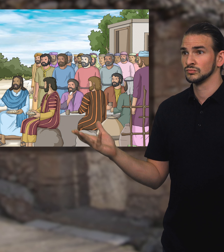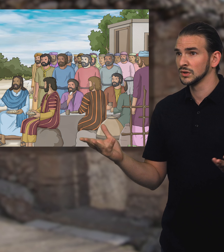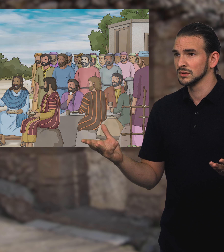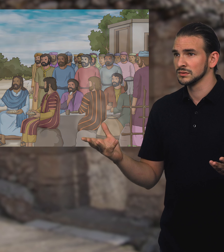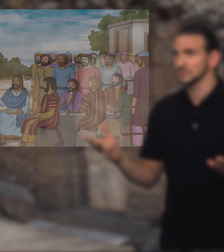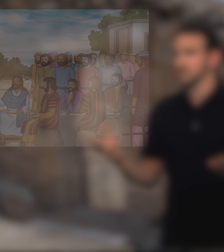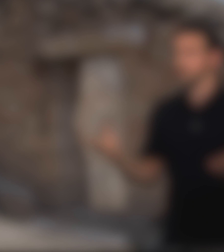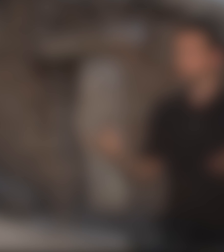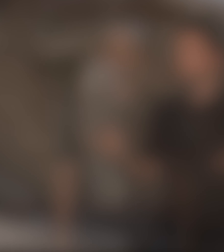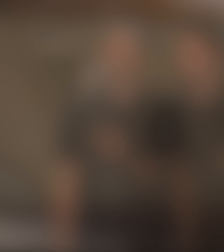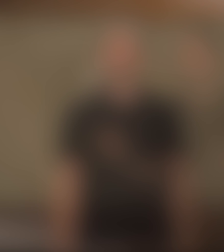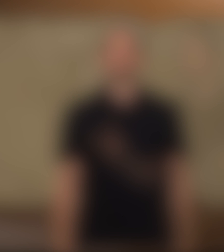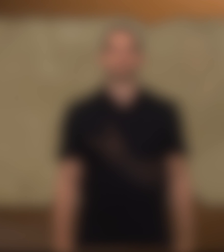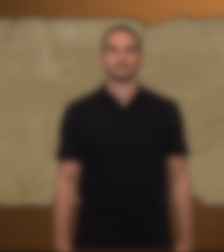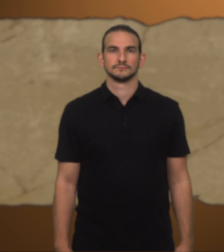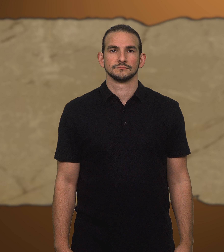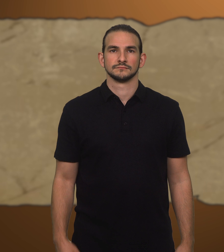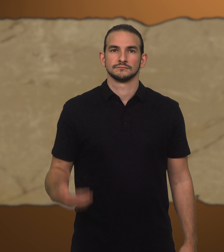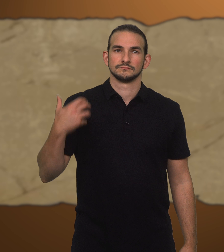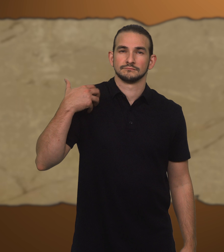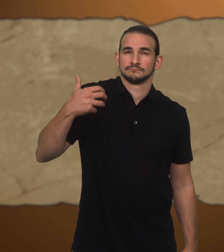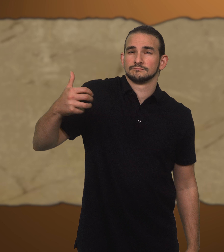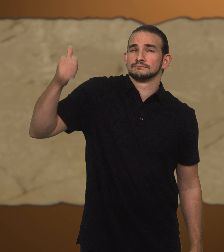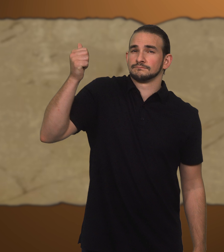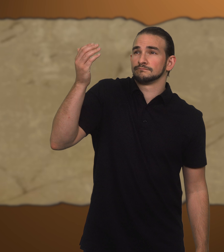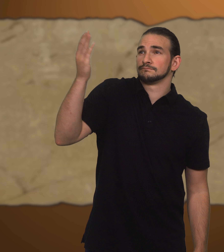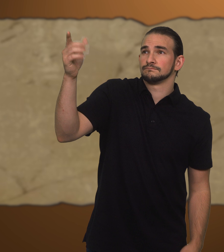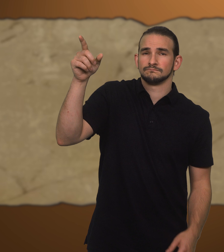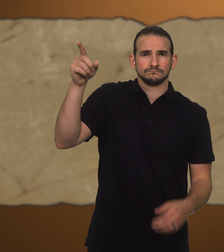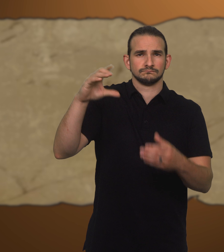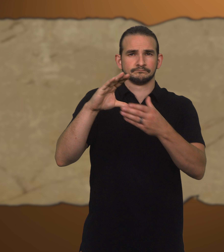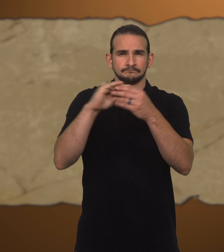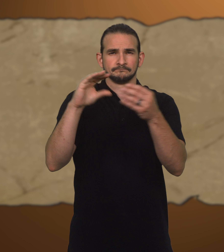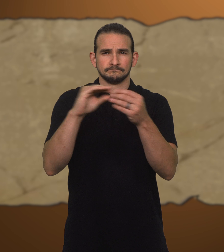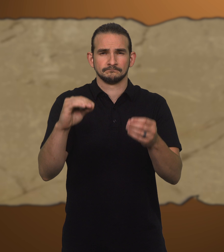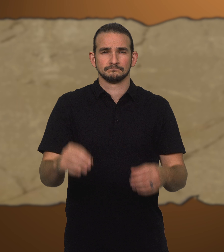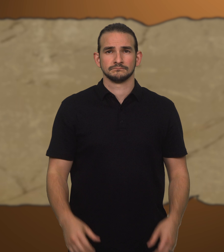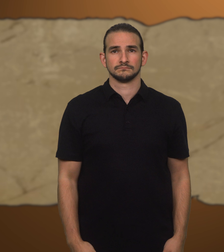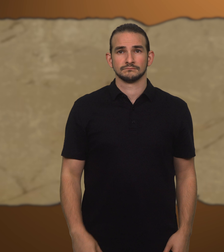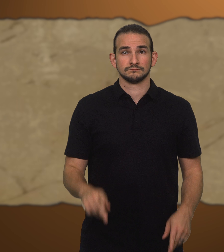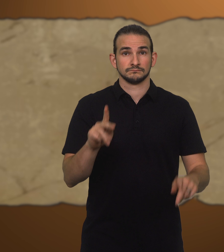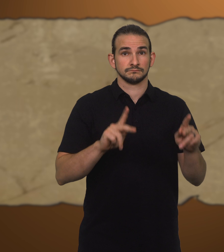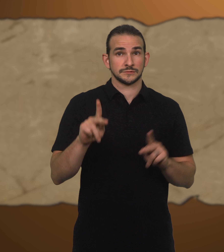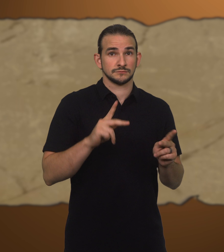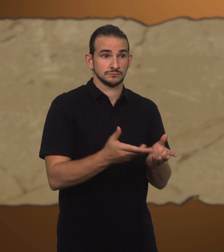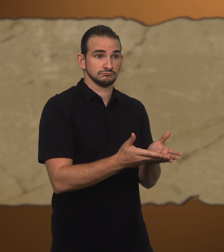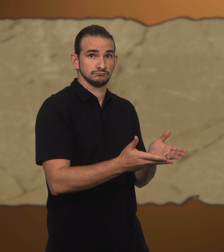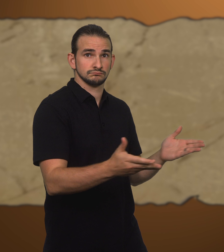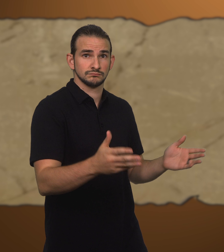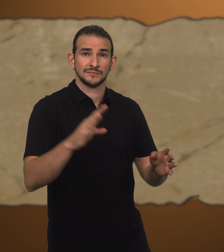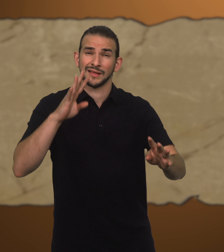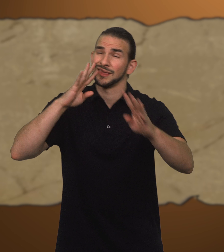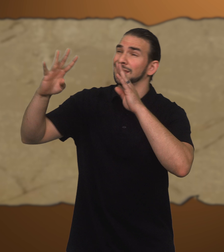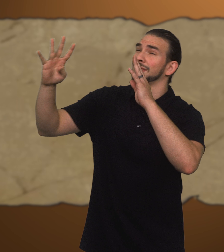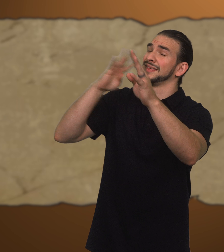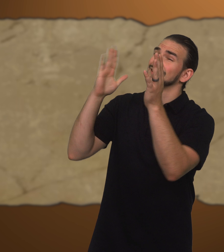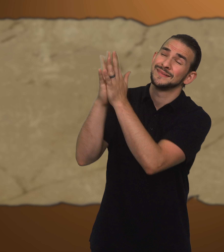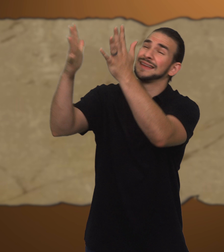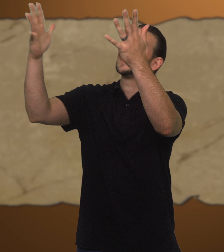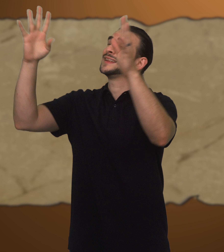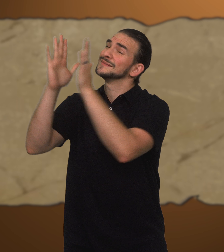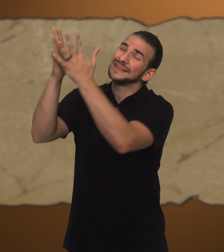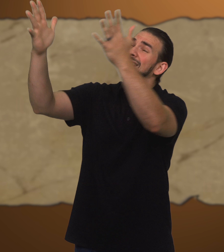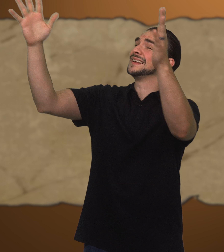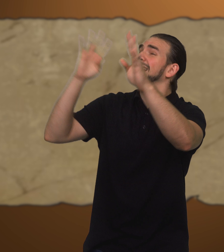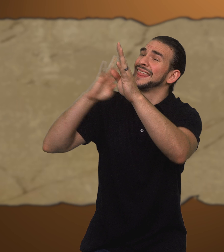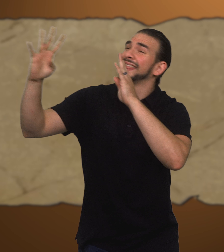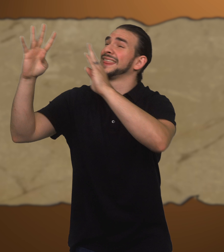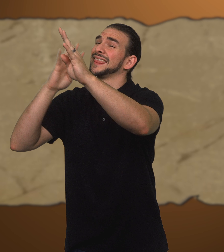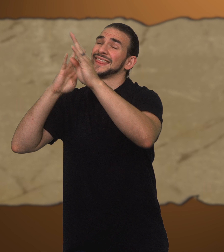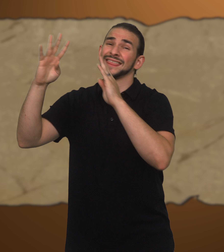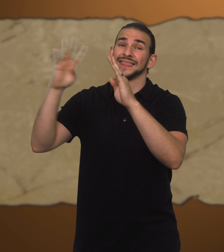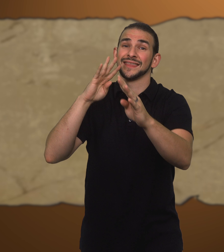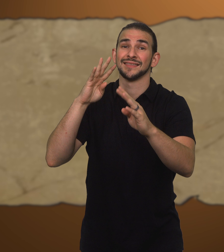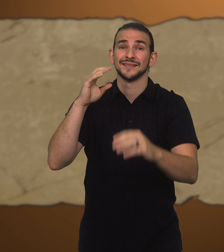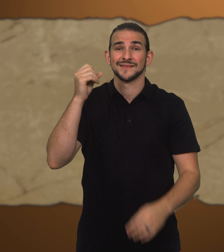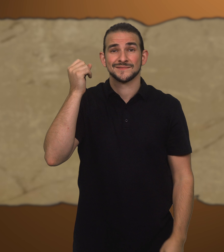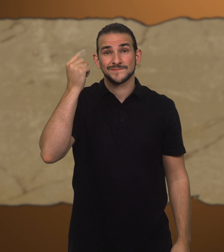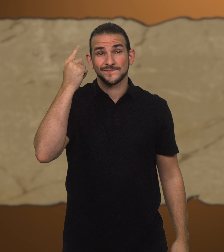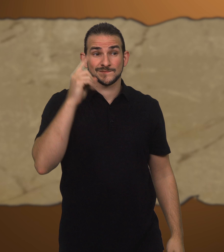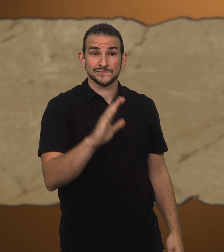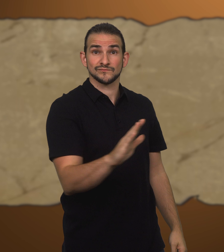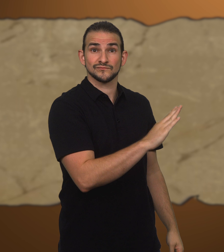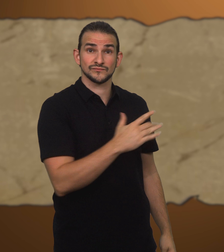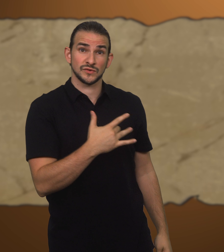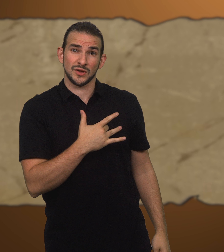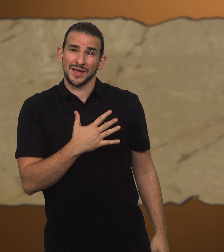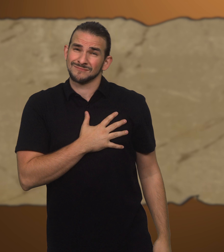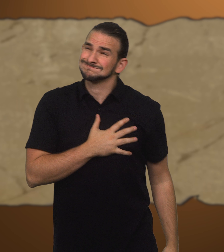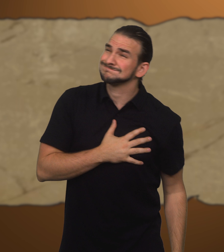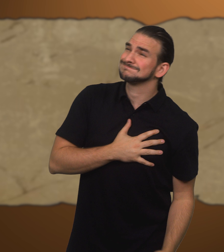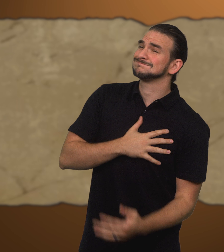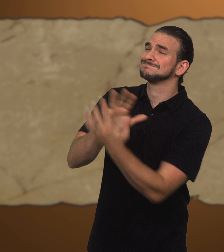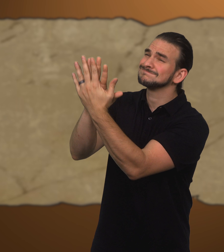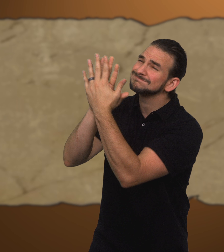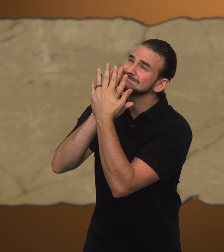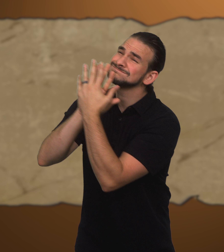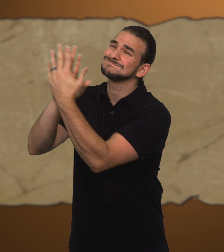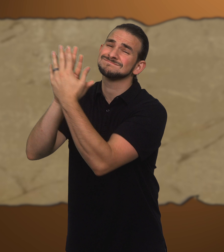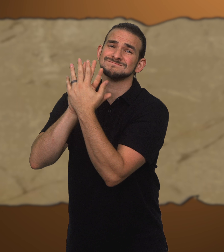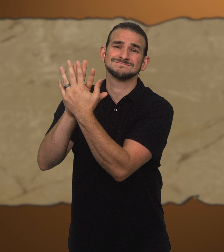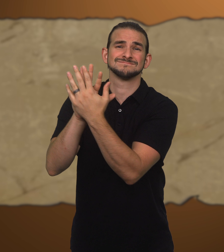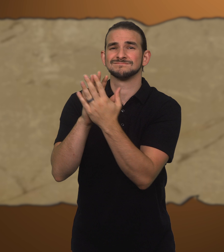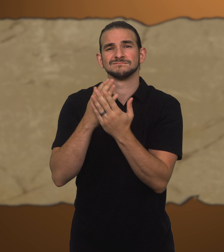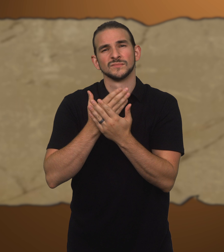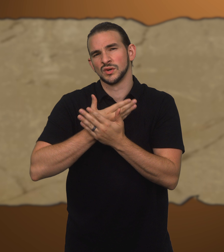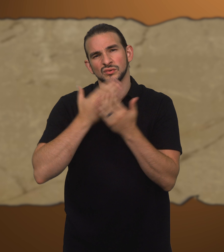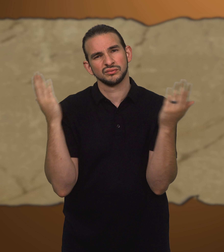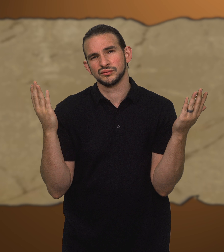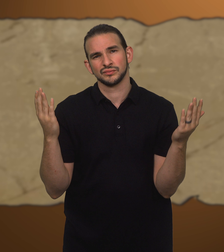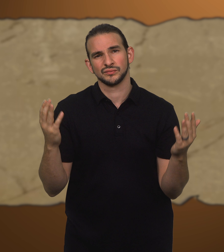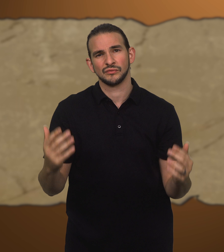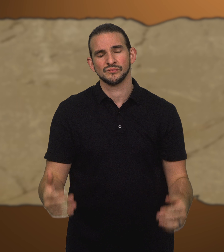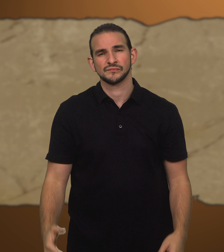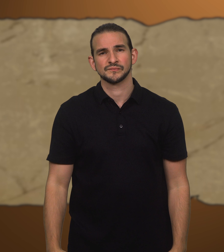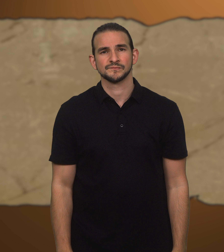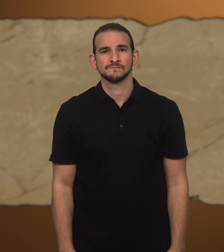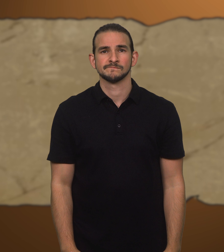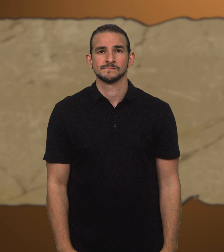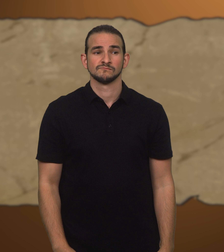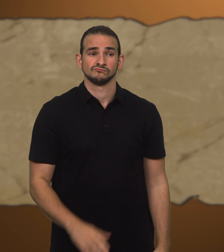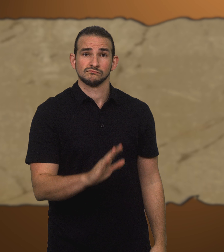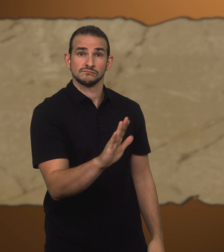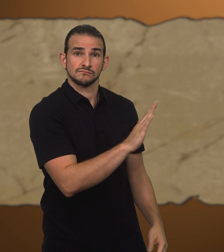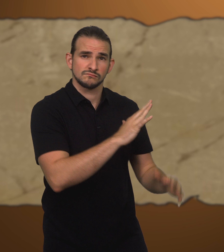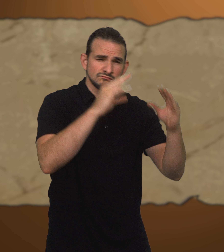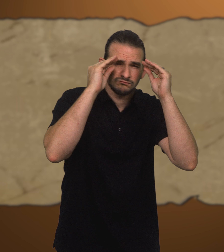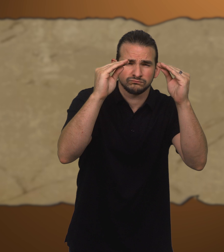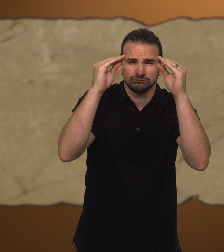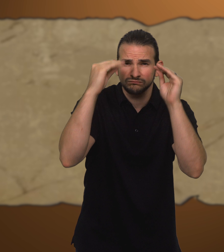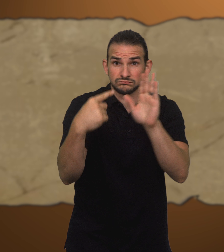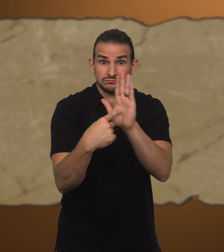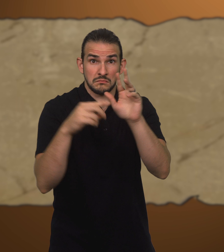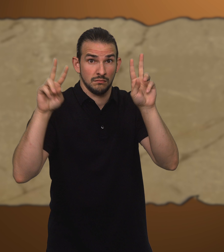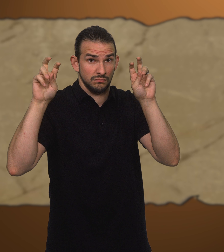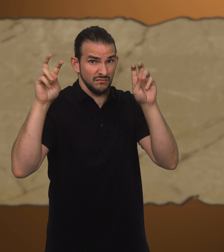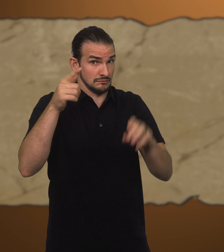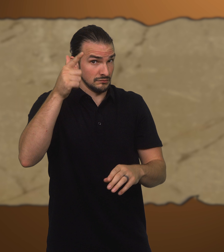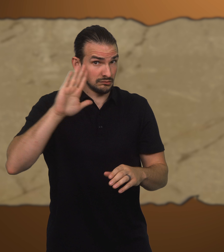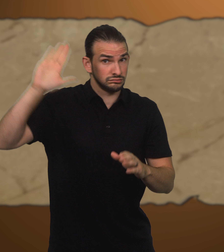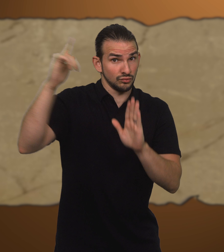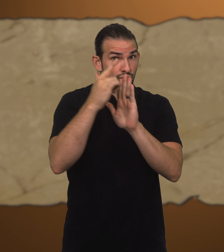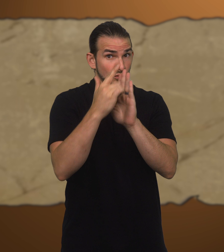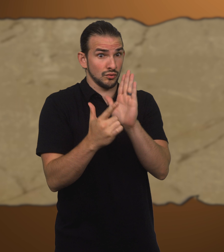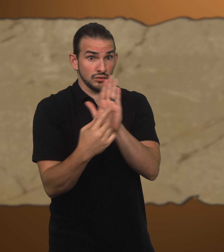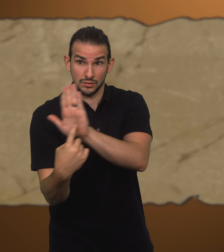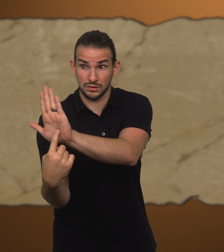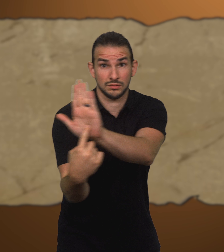‘These people honor Me with their lips, but their hearts are far from Me.